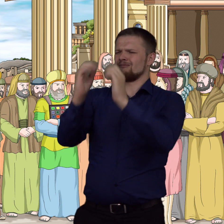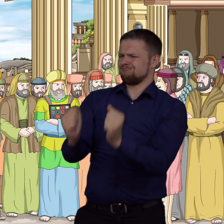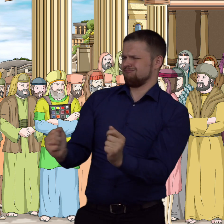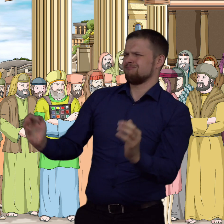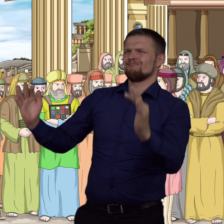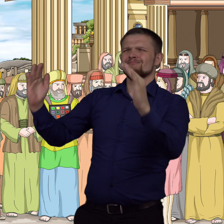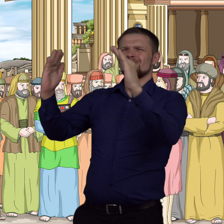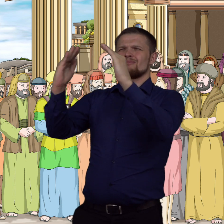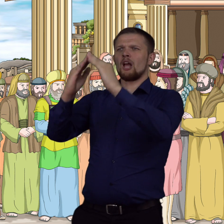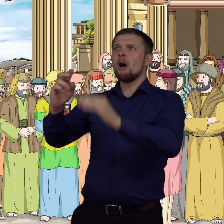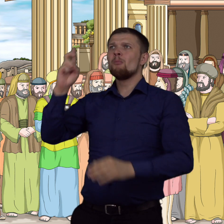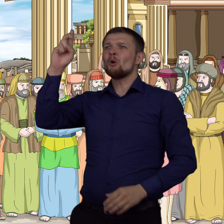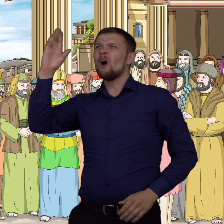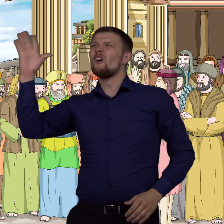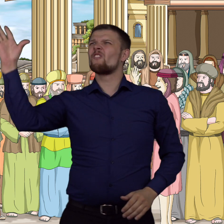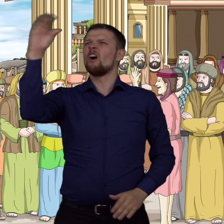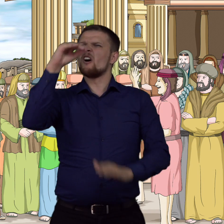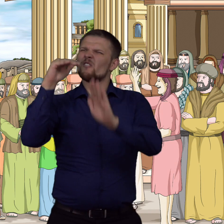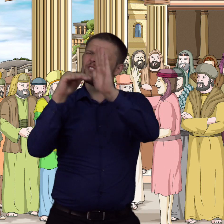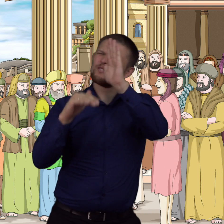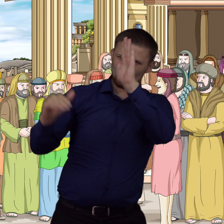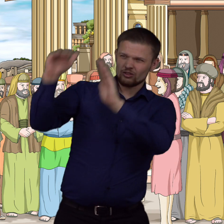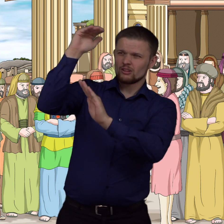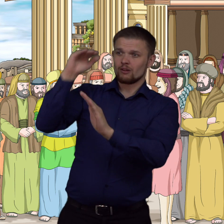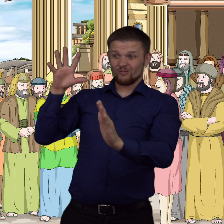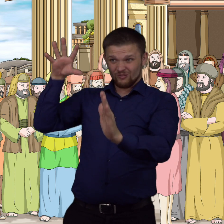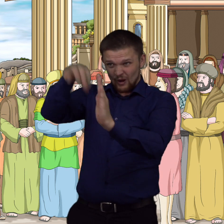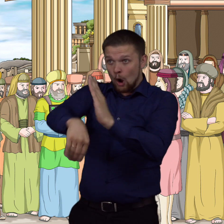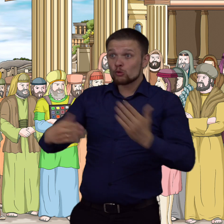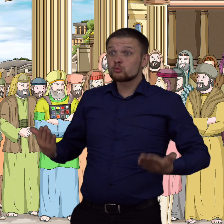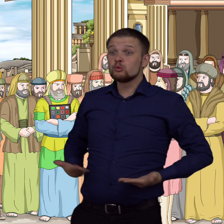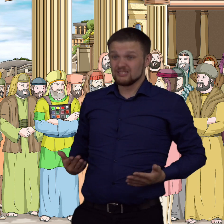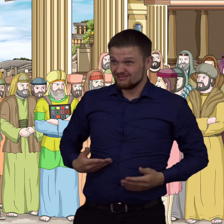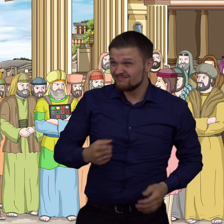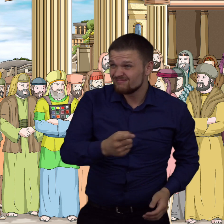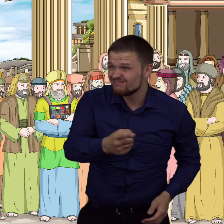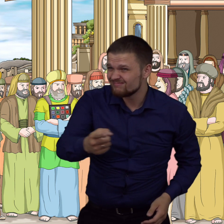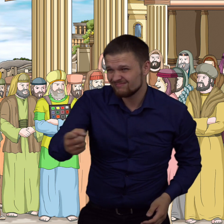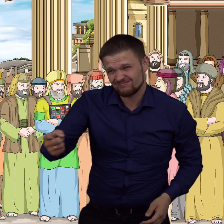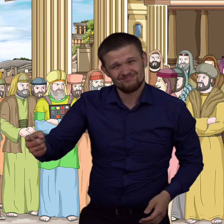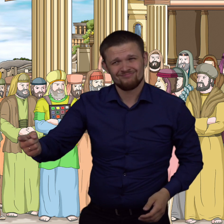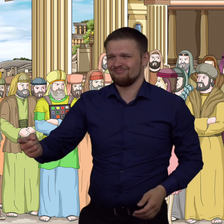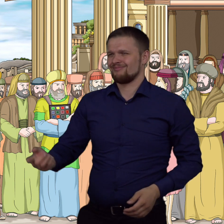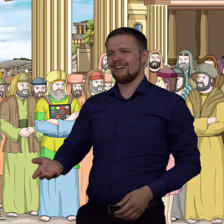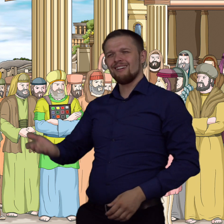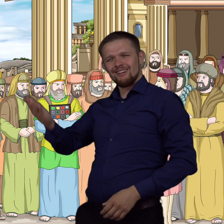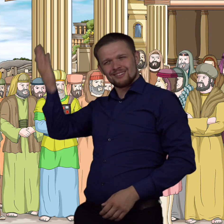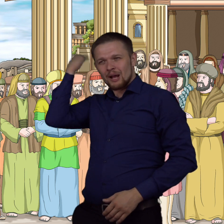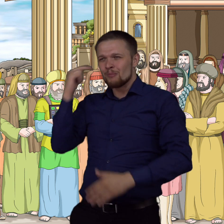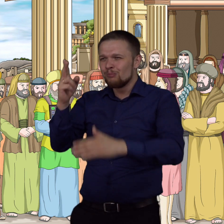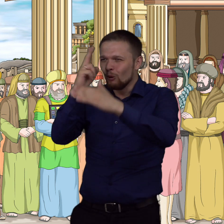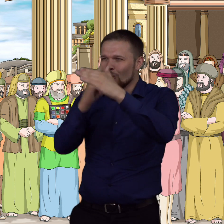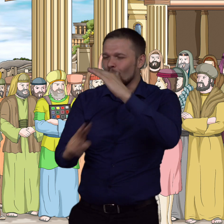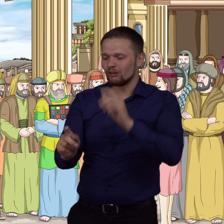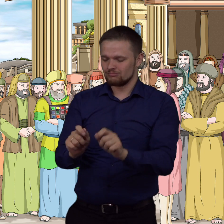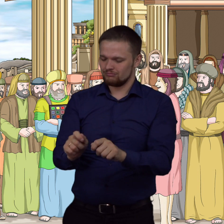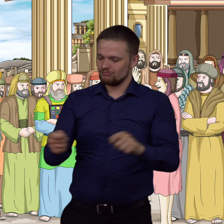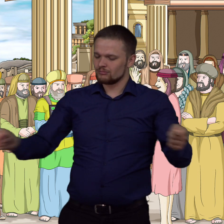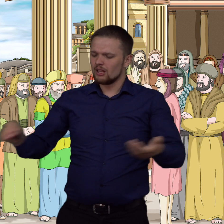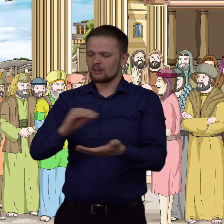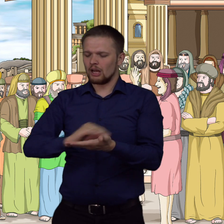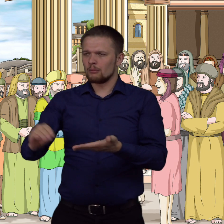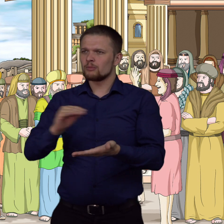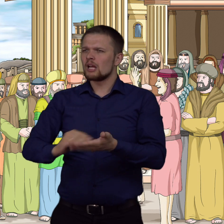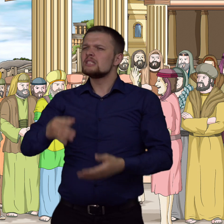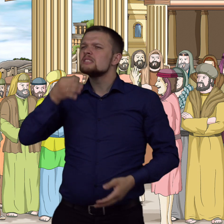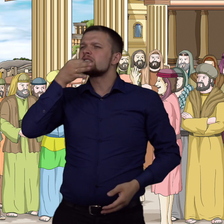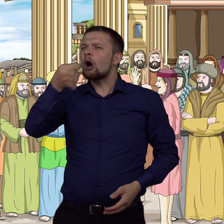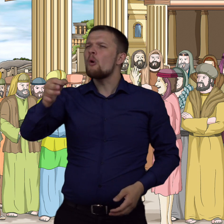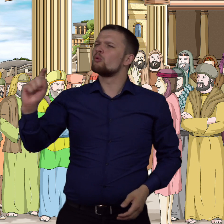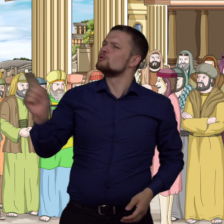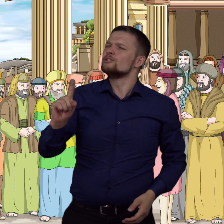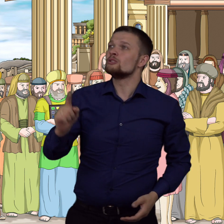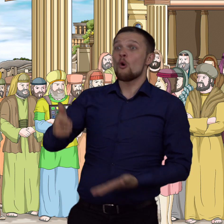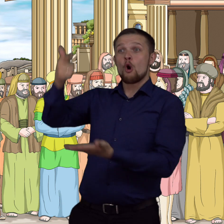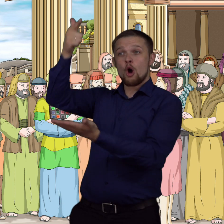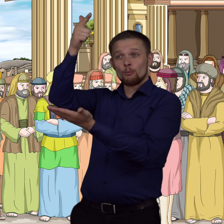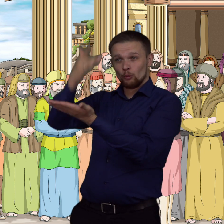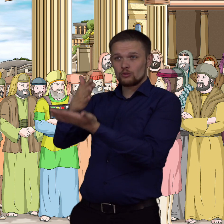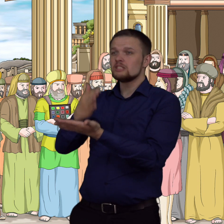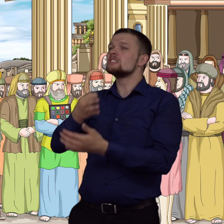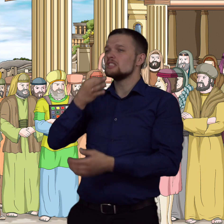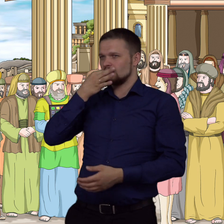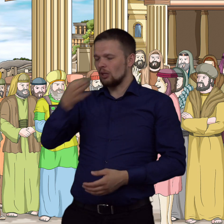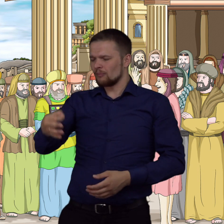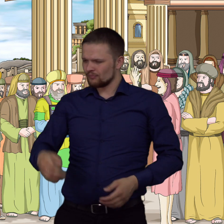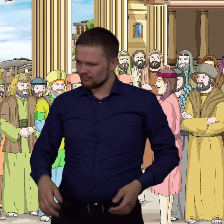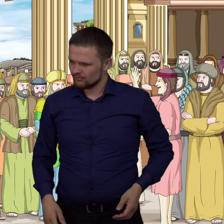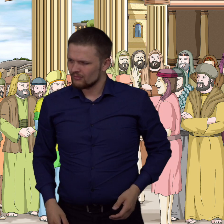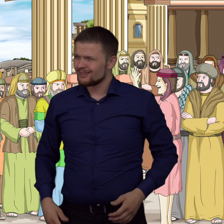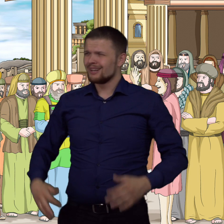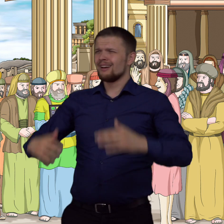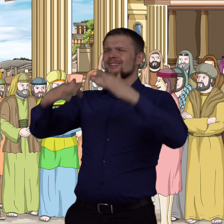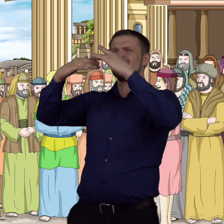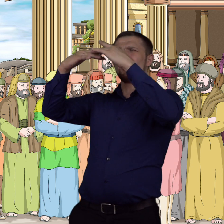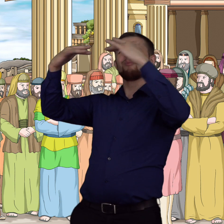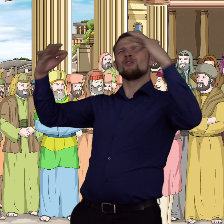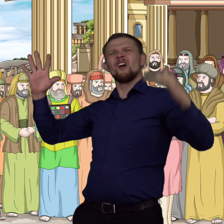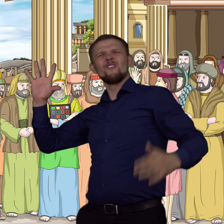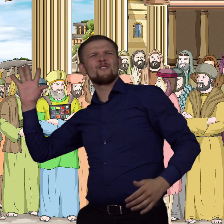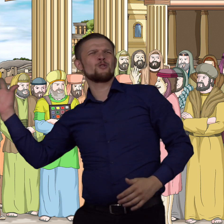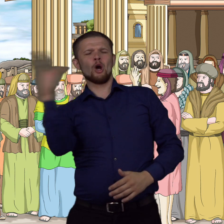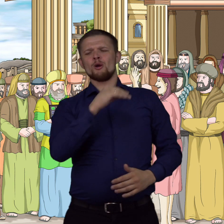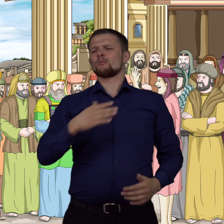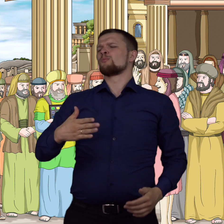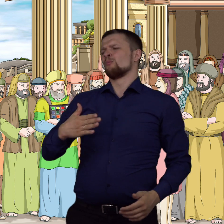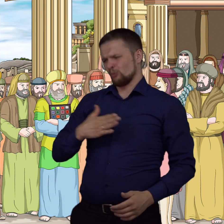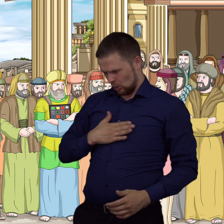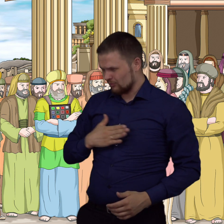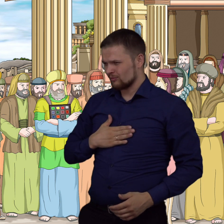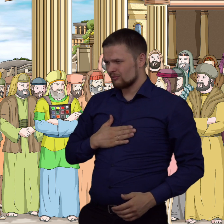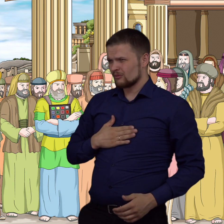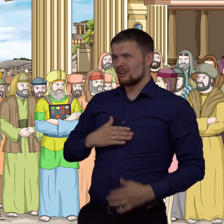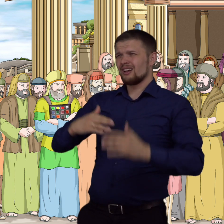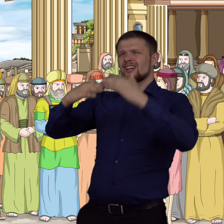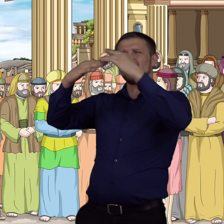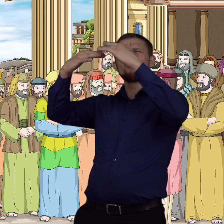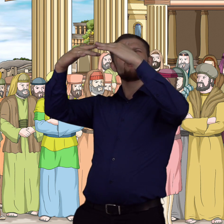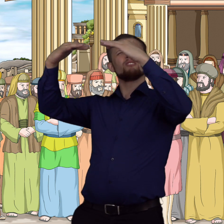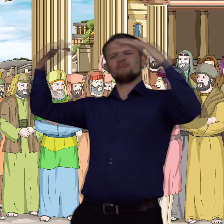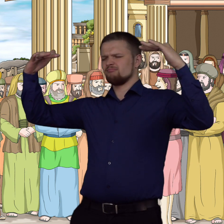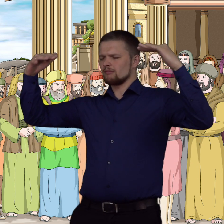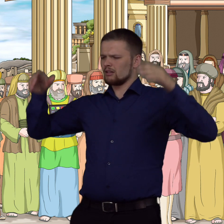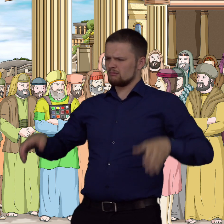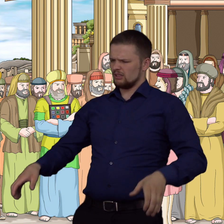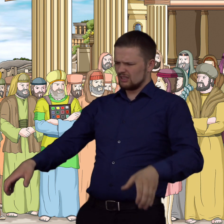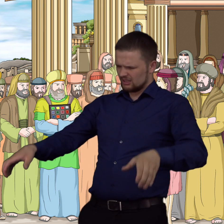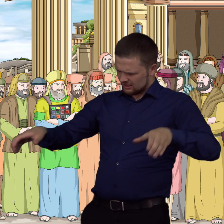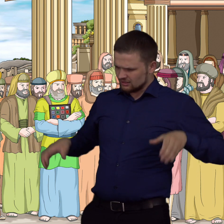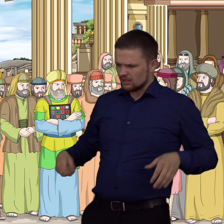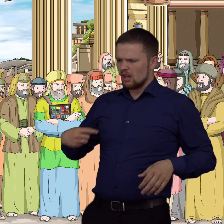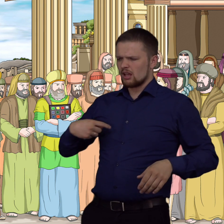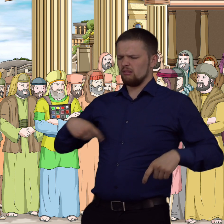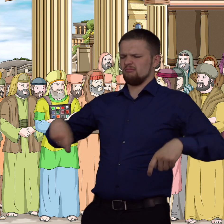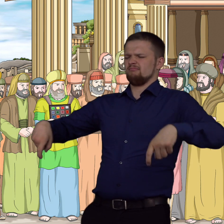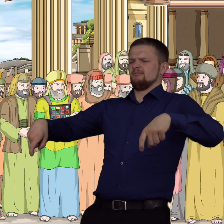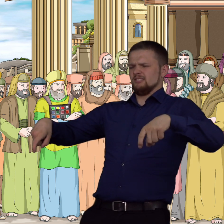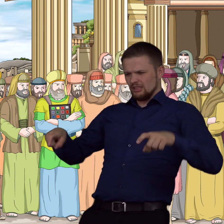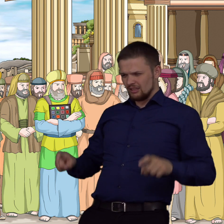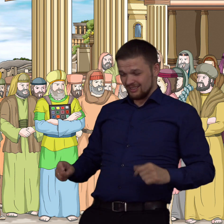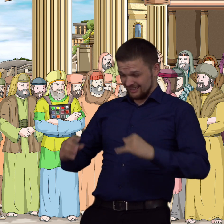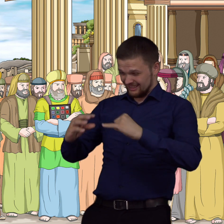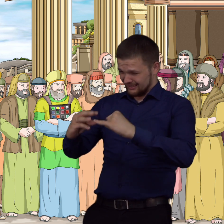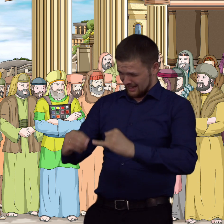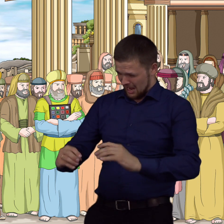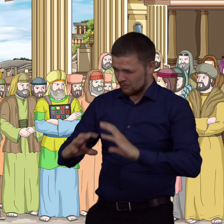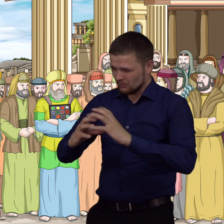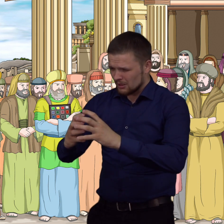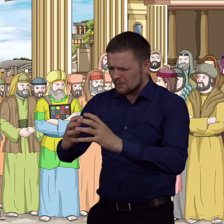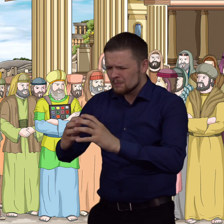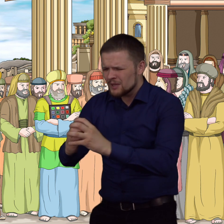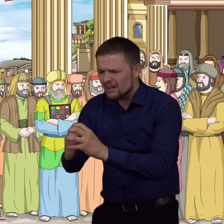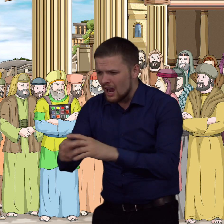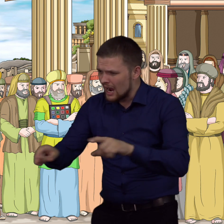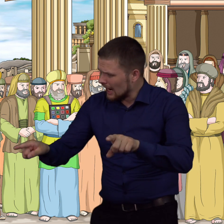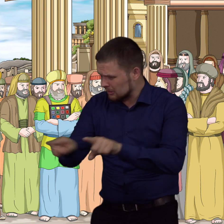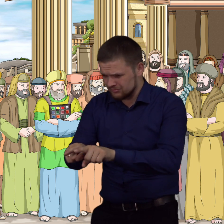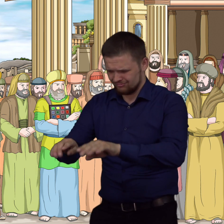As the prophet says: ‘Heaven is My throne and the earth is My footstool.